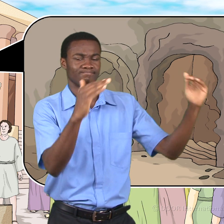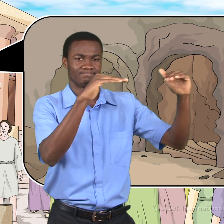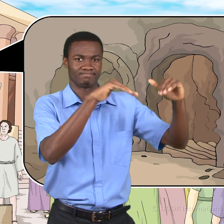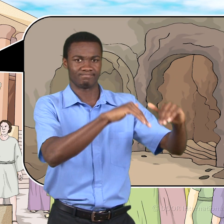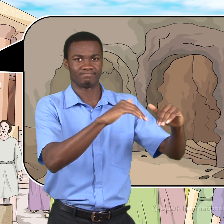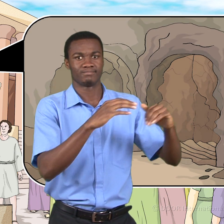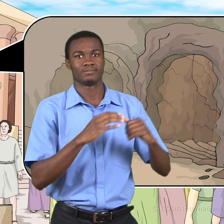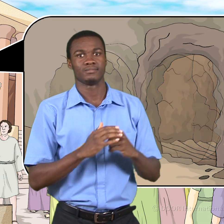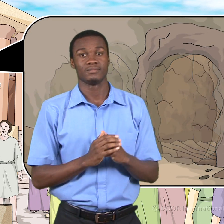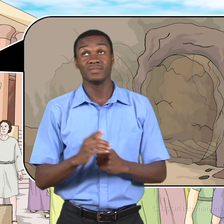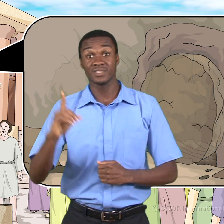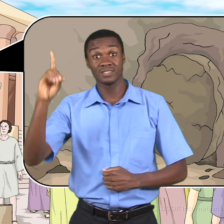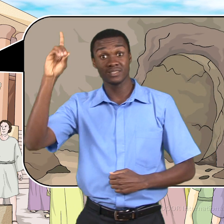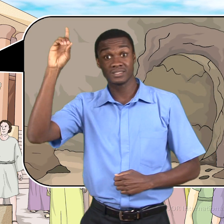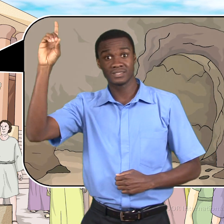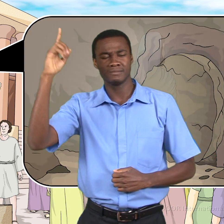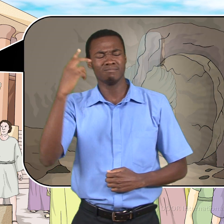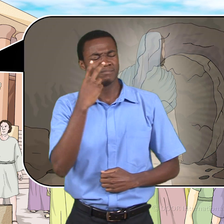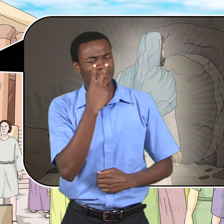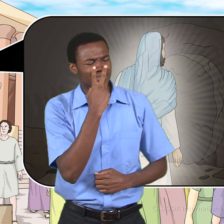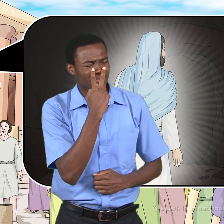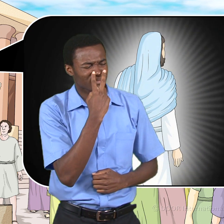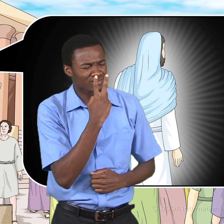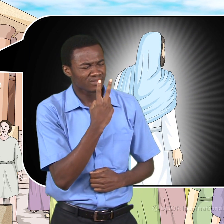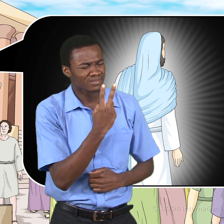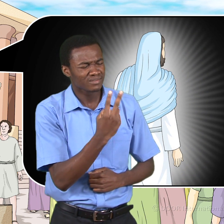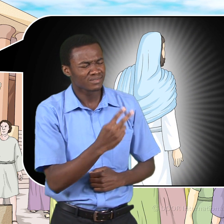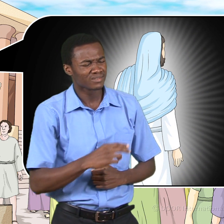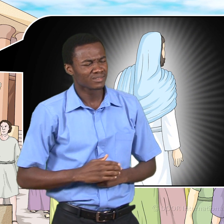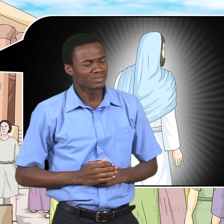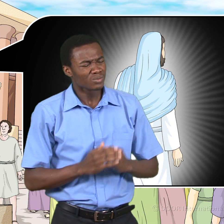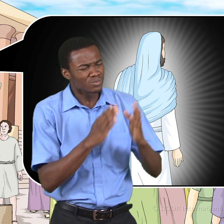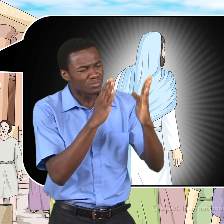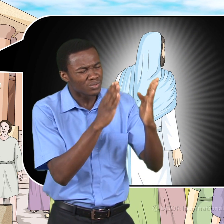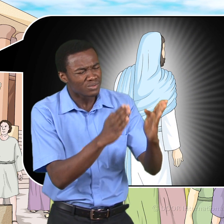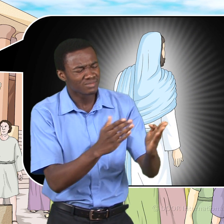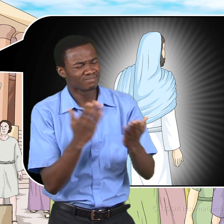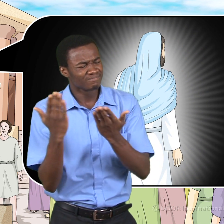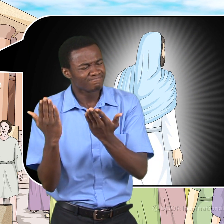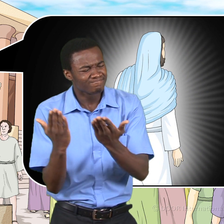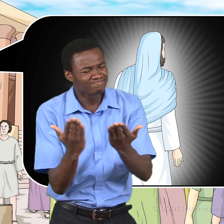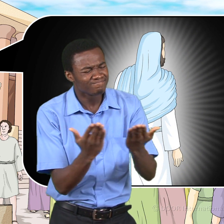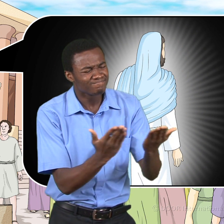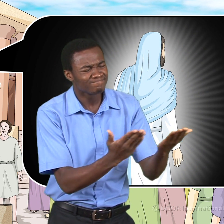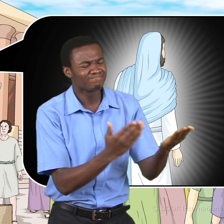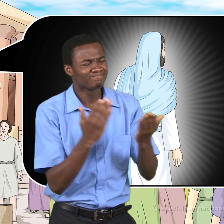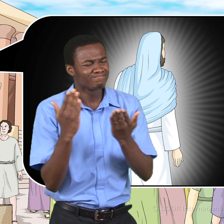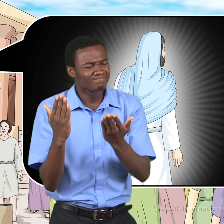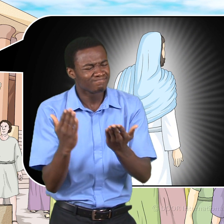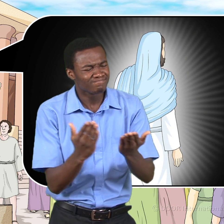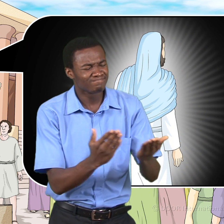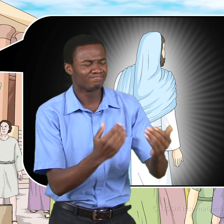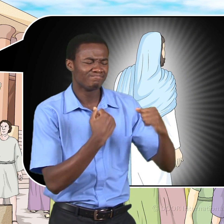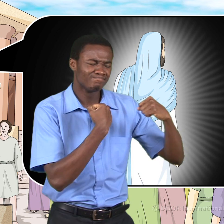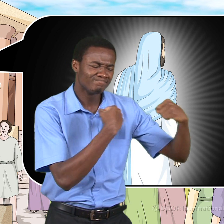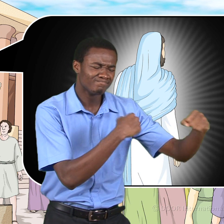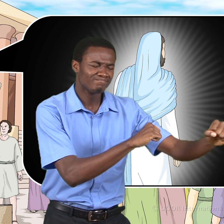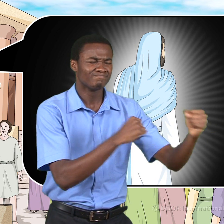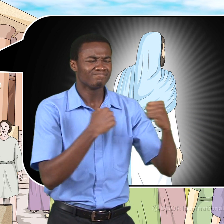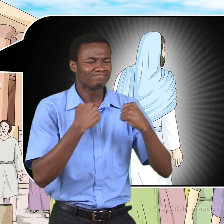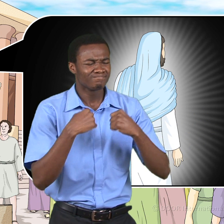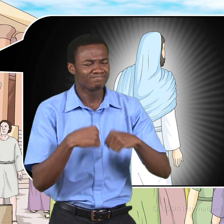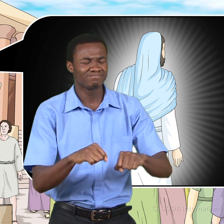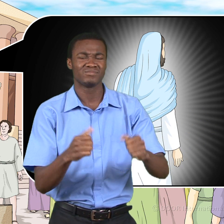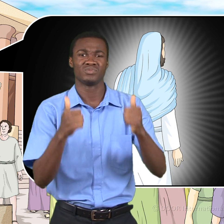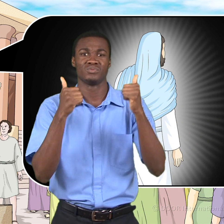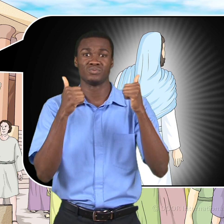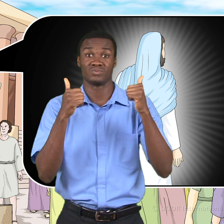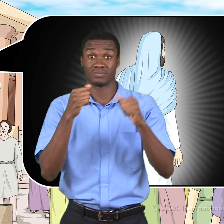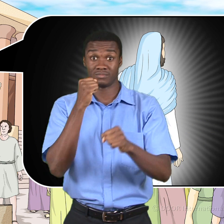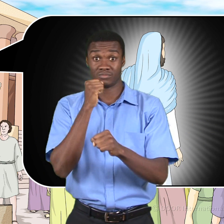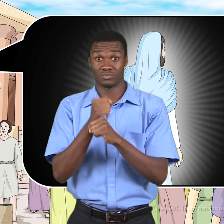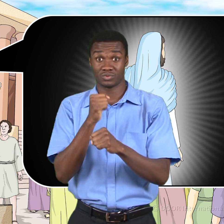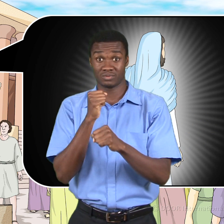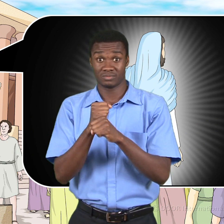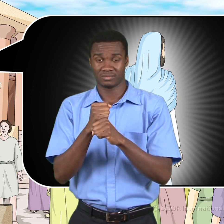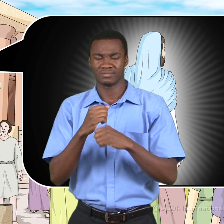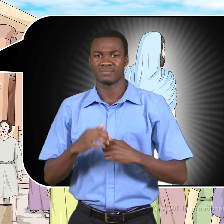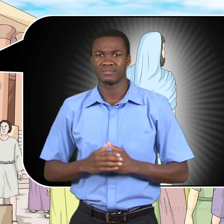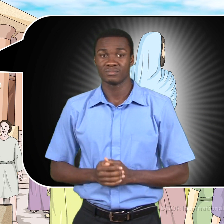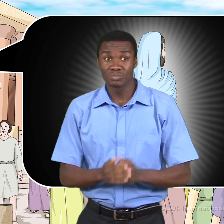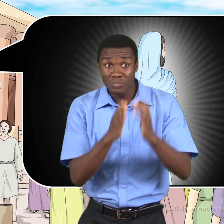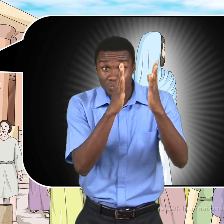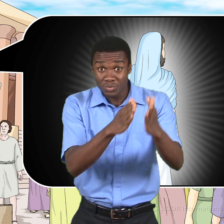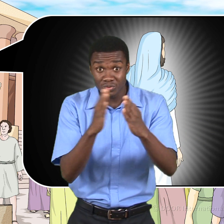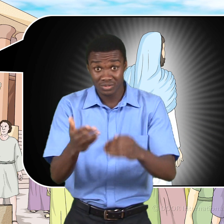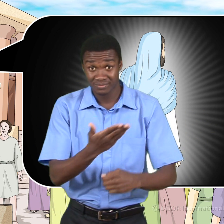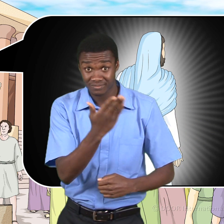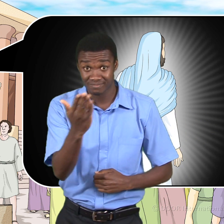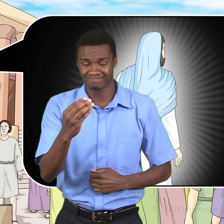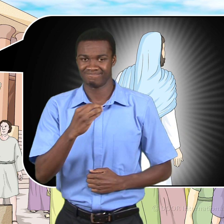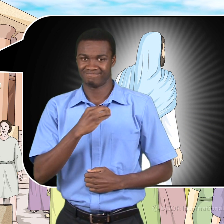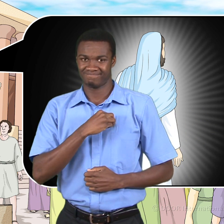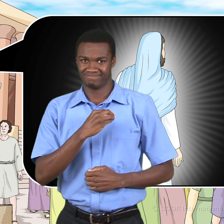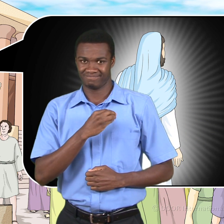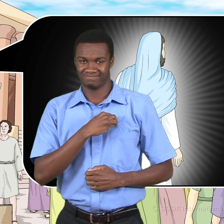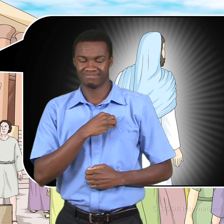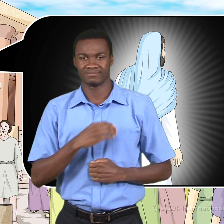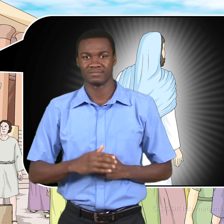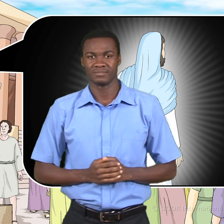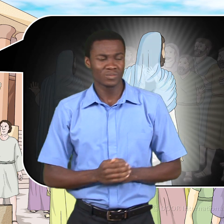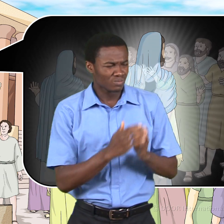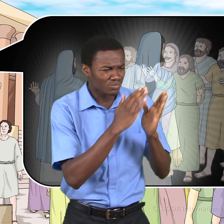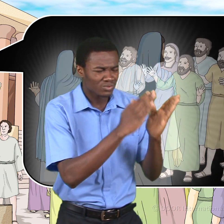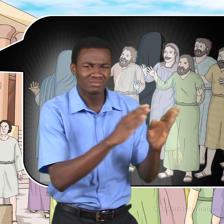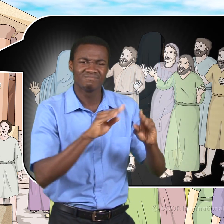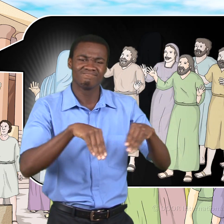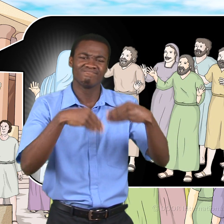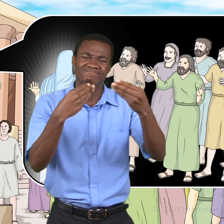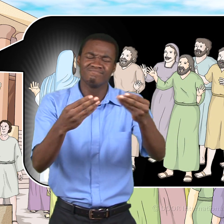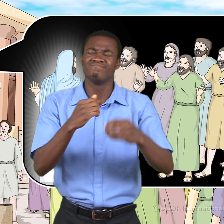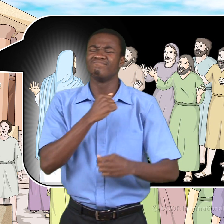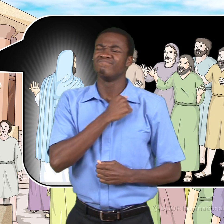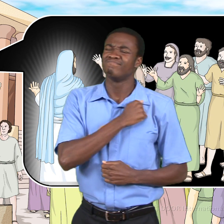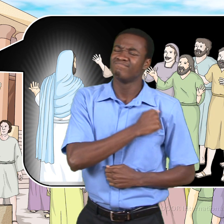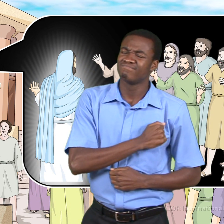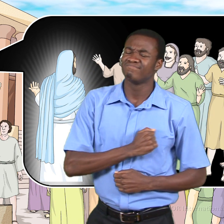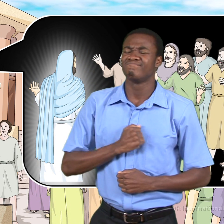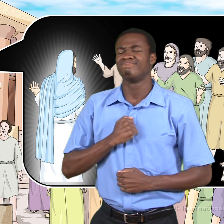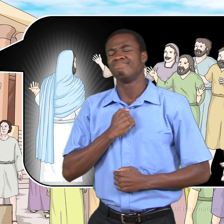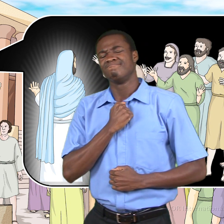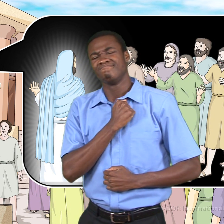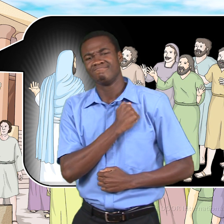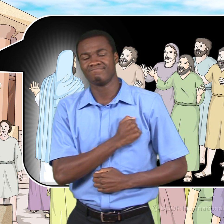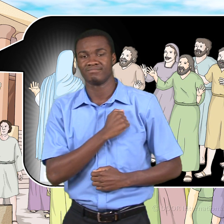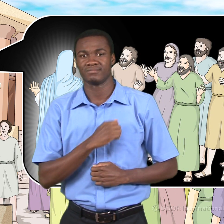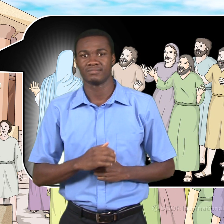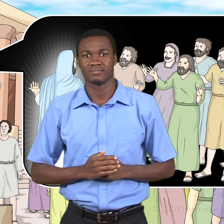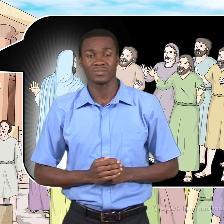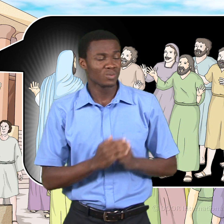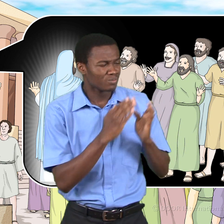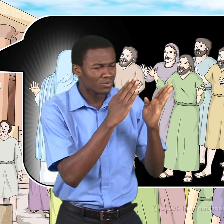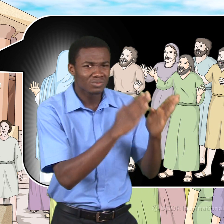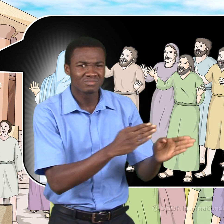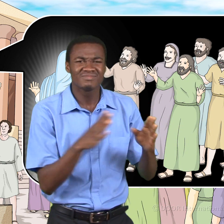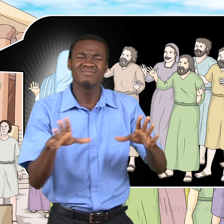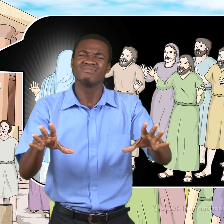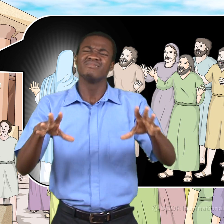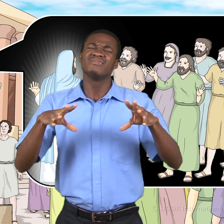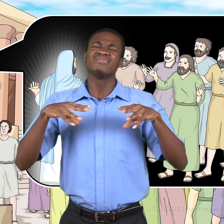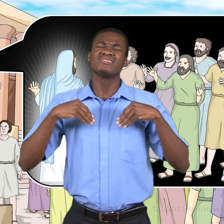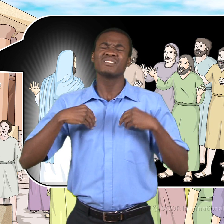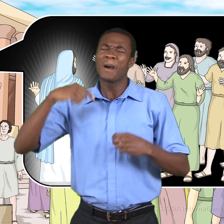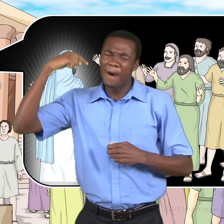After the anguish of His soul, He will see the light of life and be satisfied. By His knowledge My righteous Servant will justify many, and He will bear their iniquities.